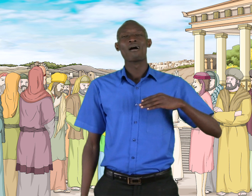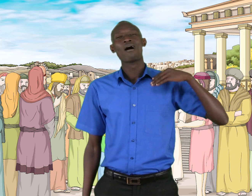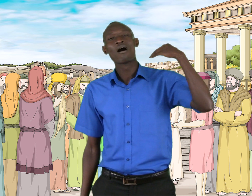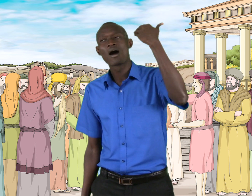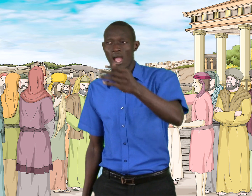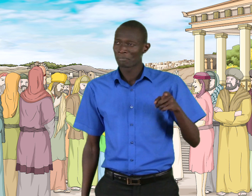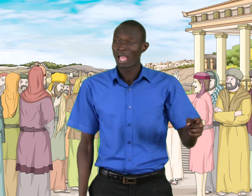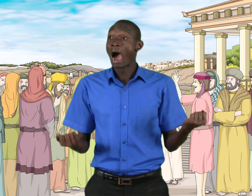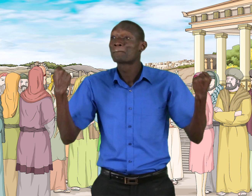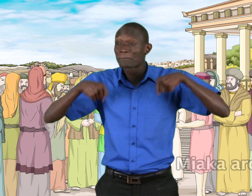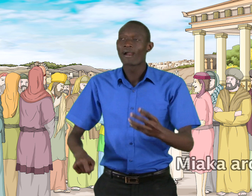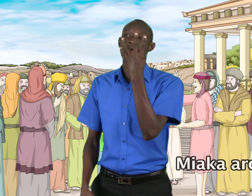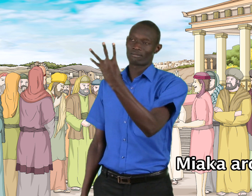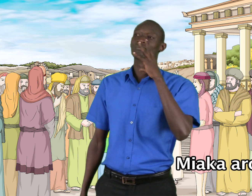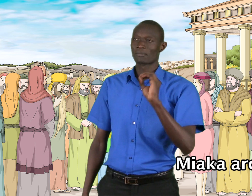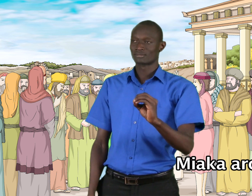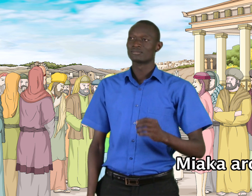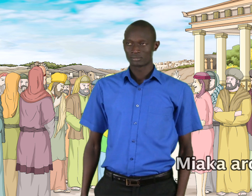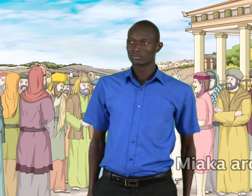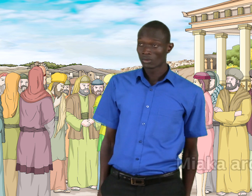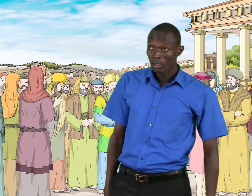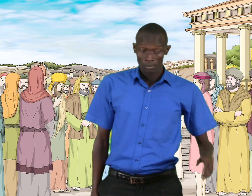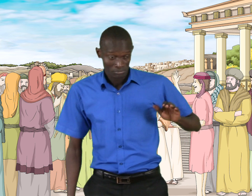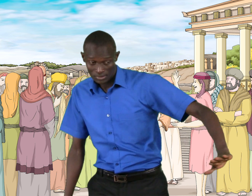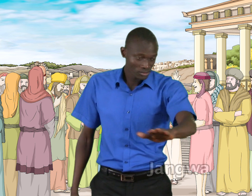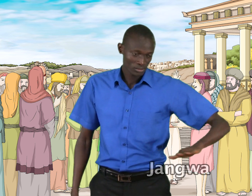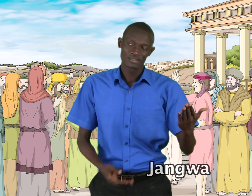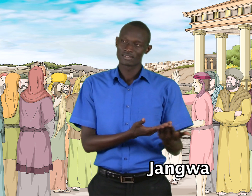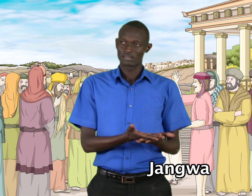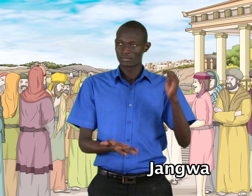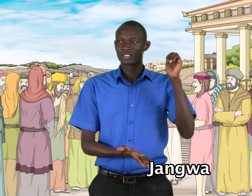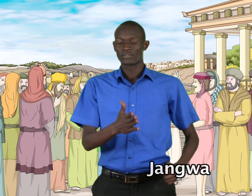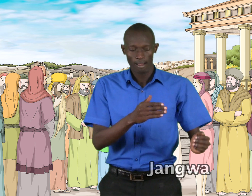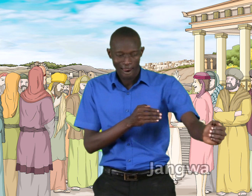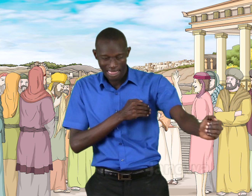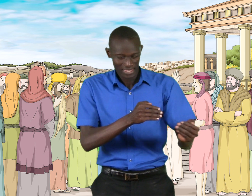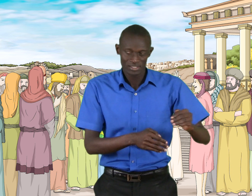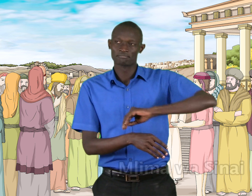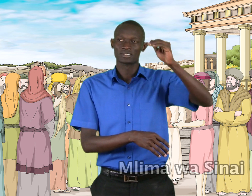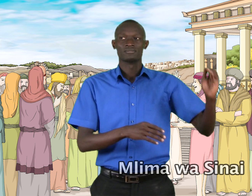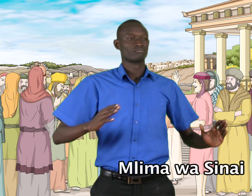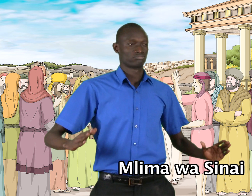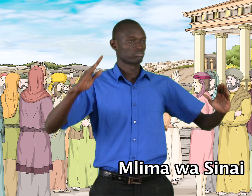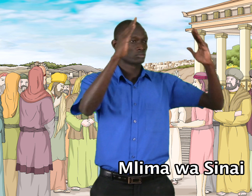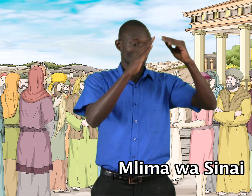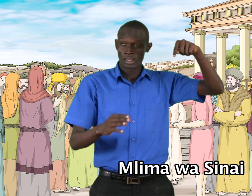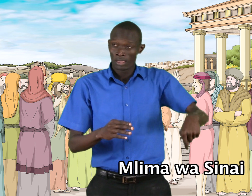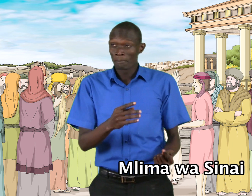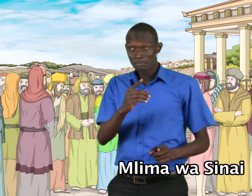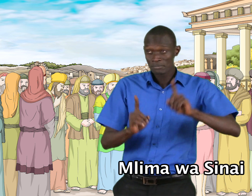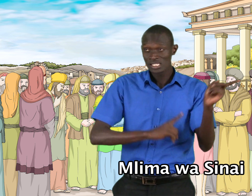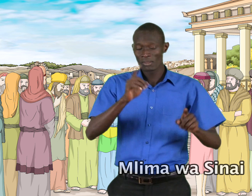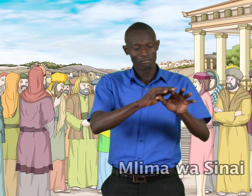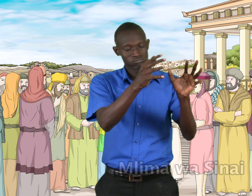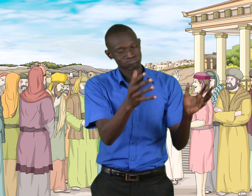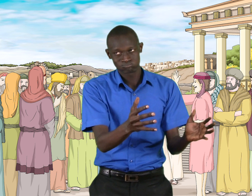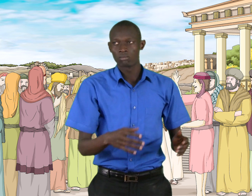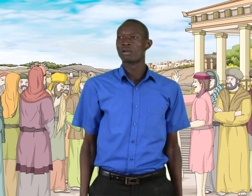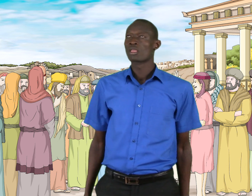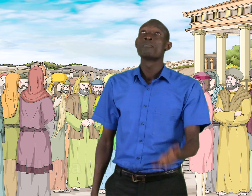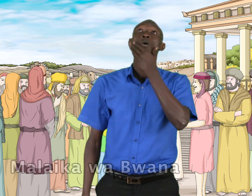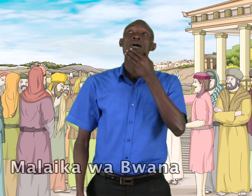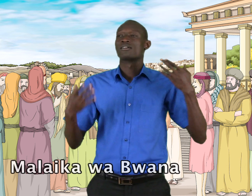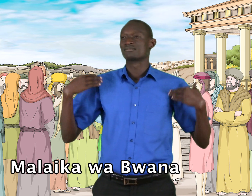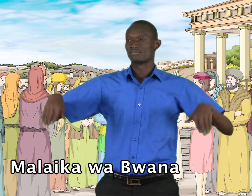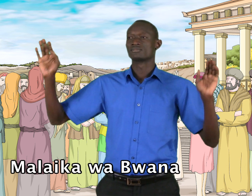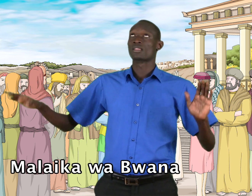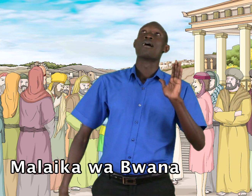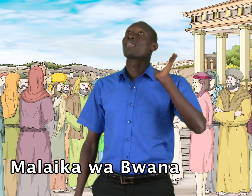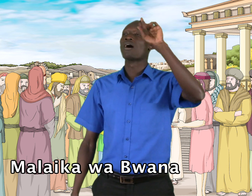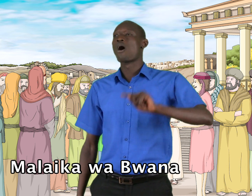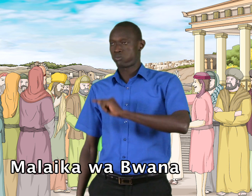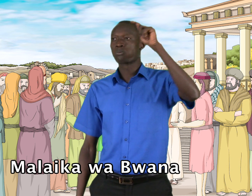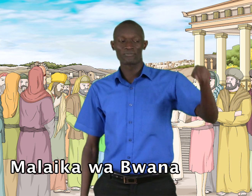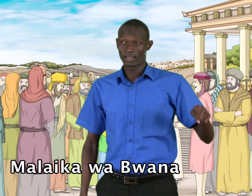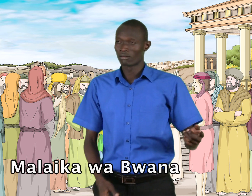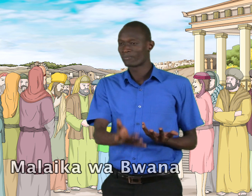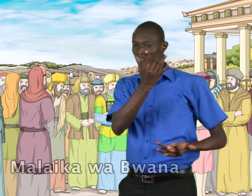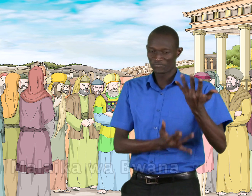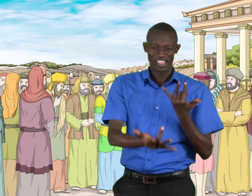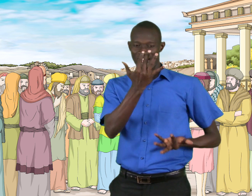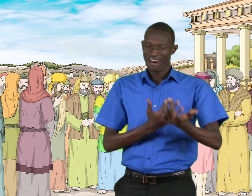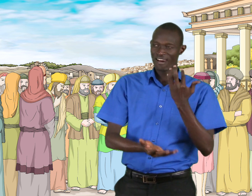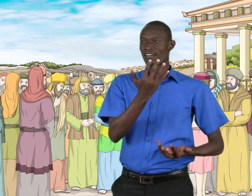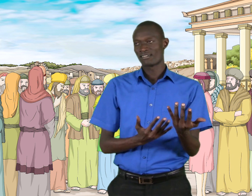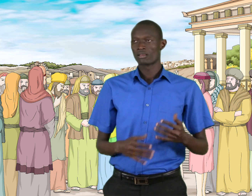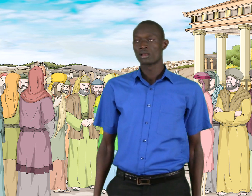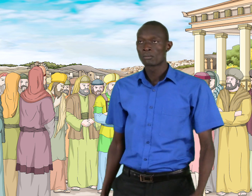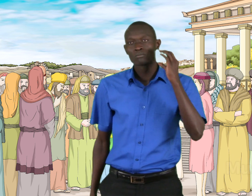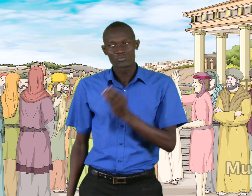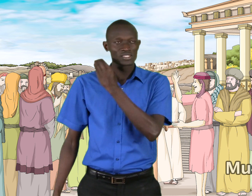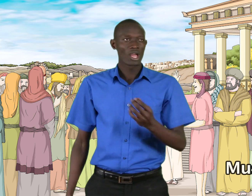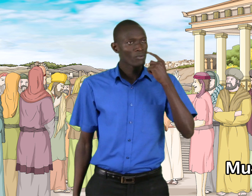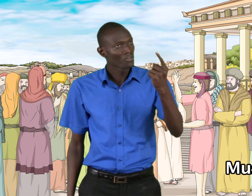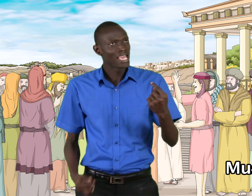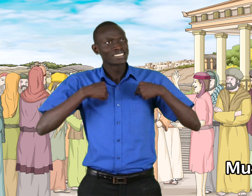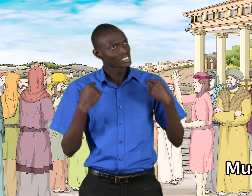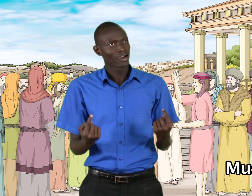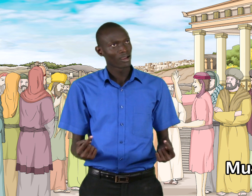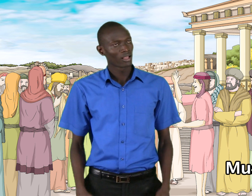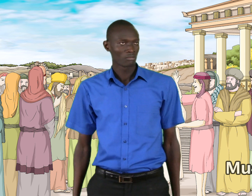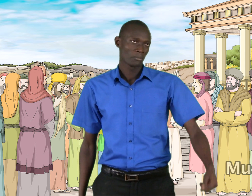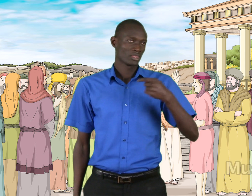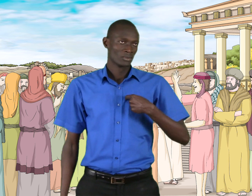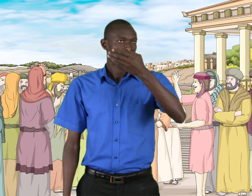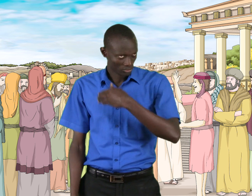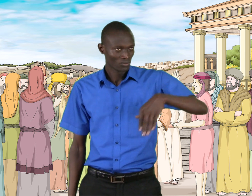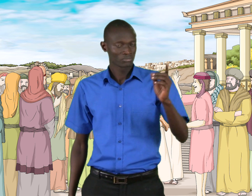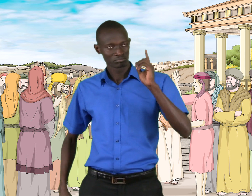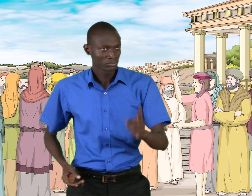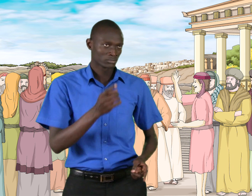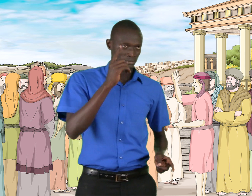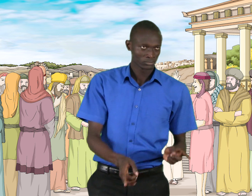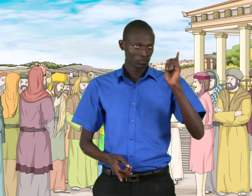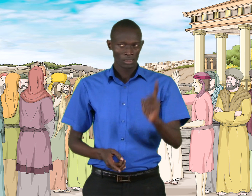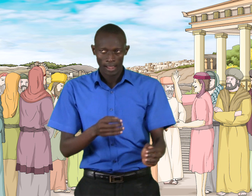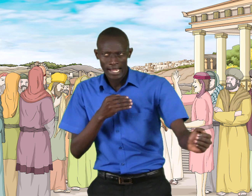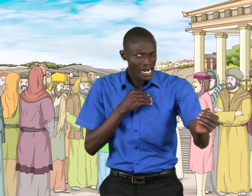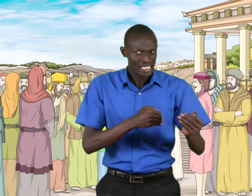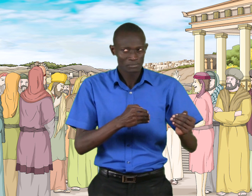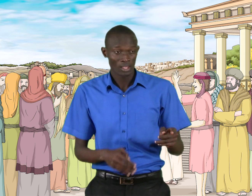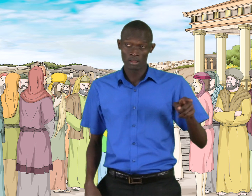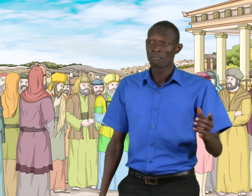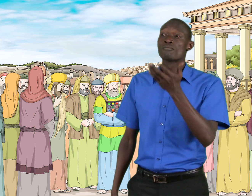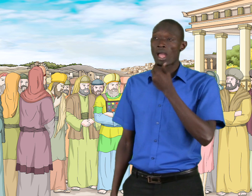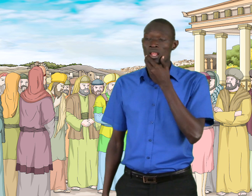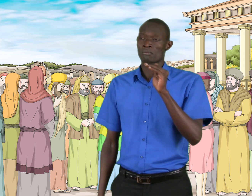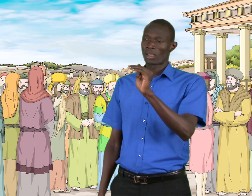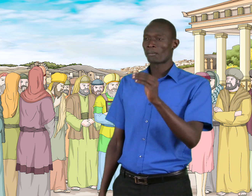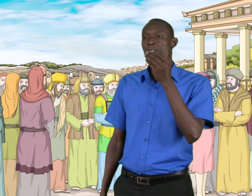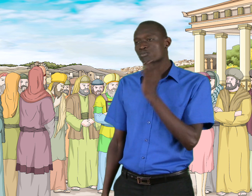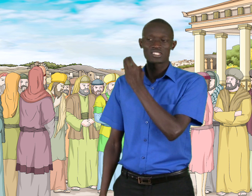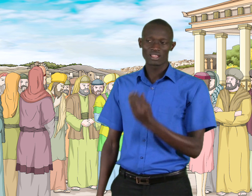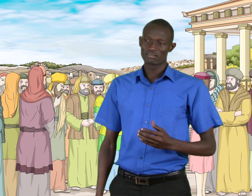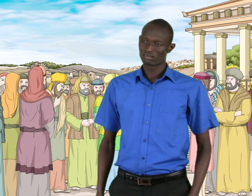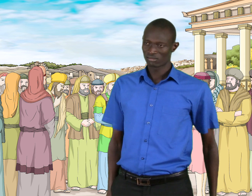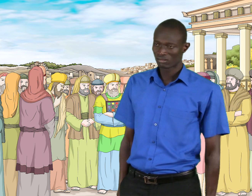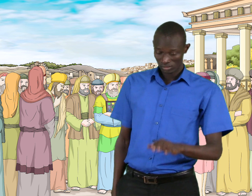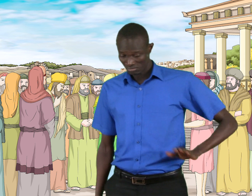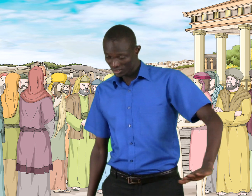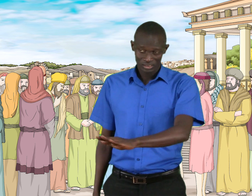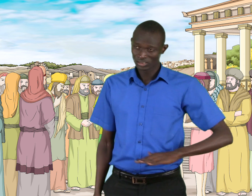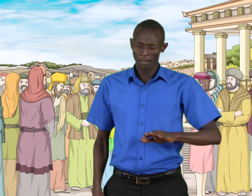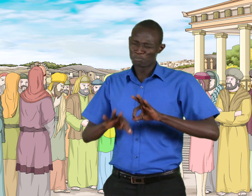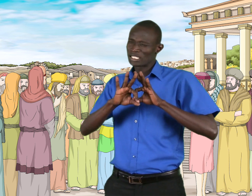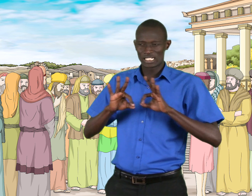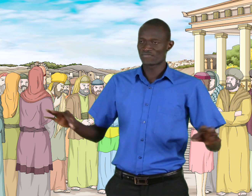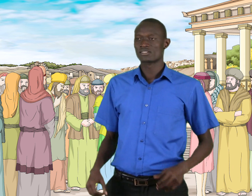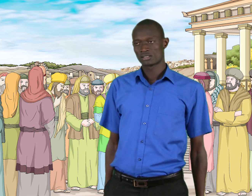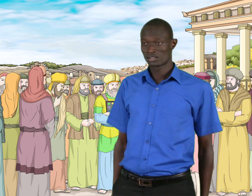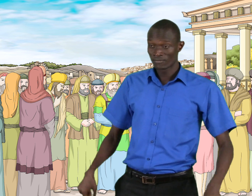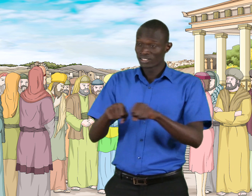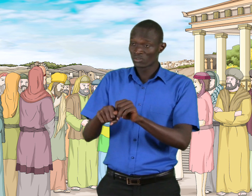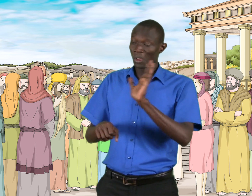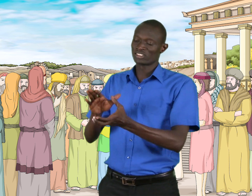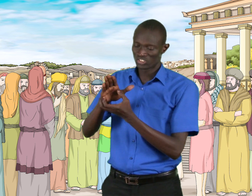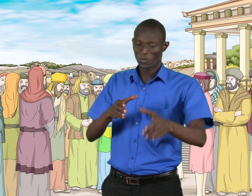After forty years had passed, an angel appeared to Moses in the flames of a burning bush in the desert near Mount Sinai.